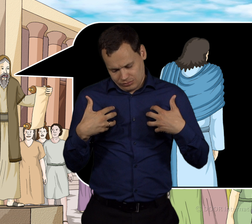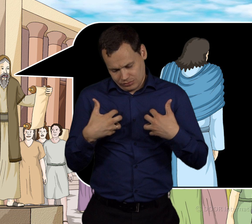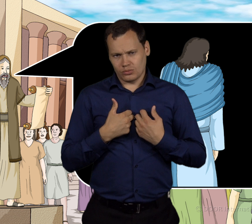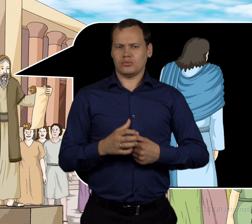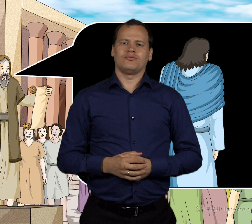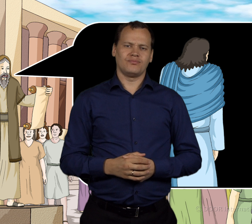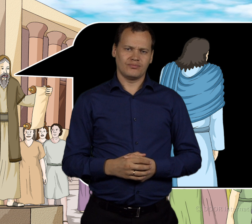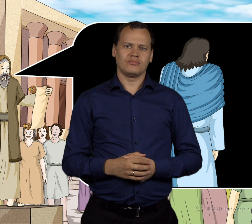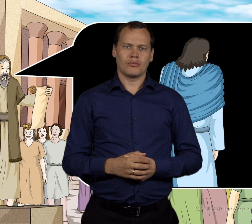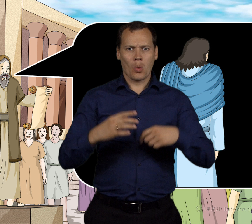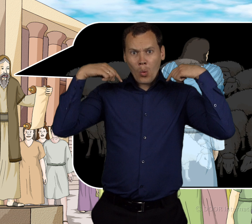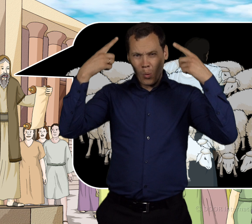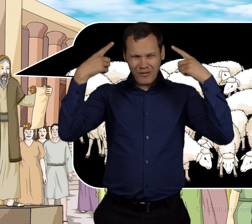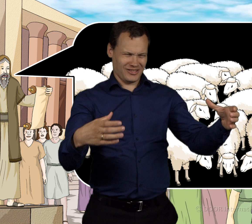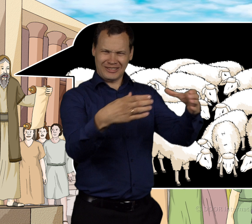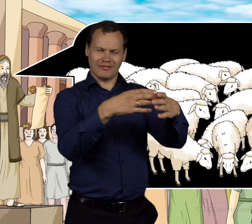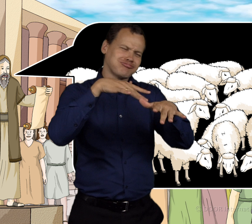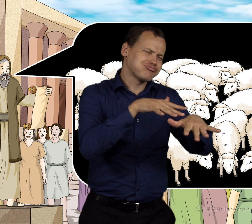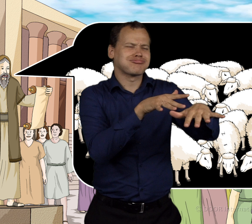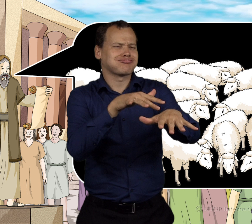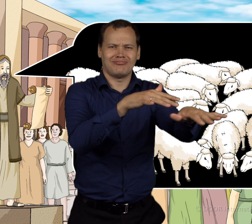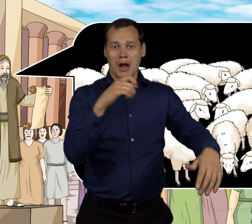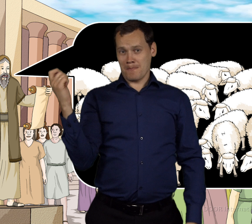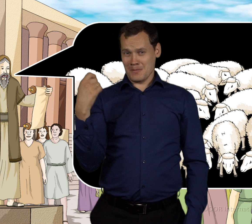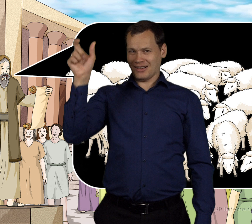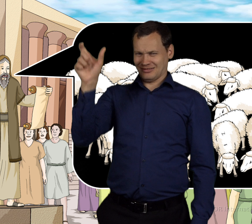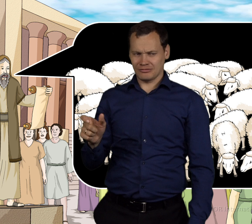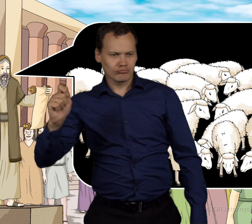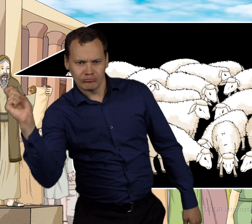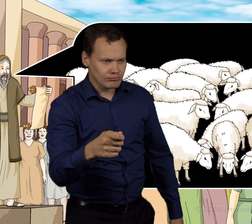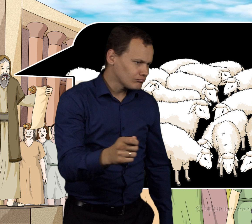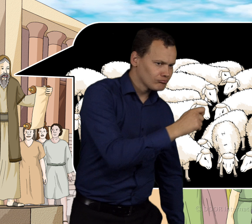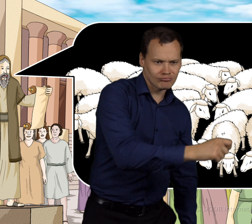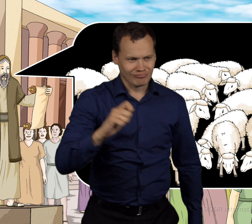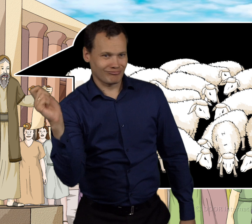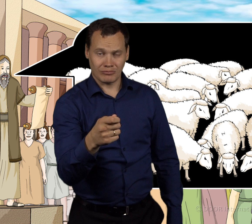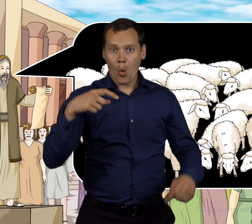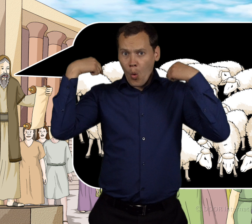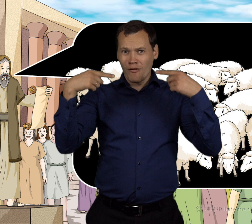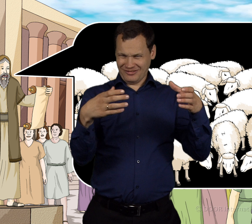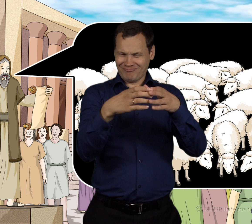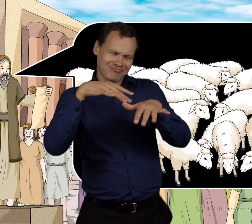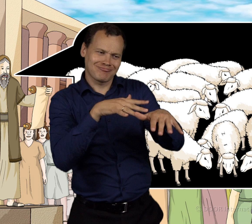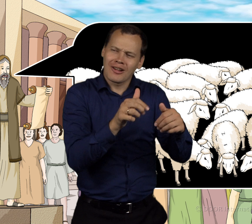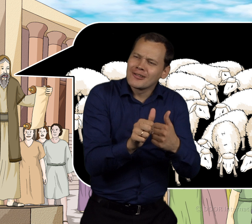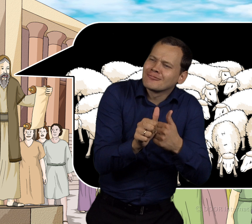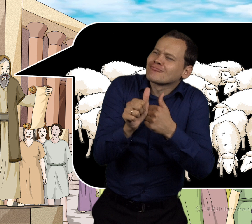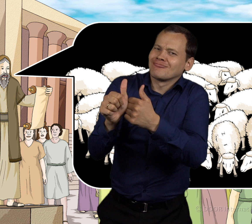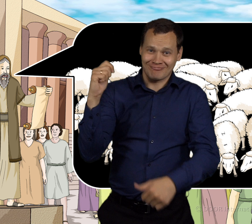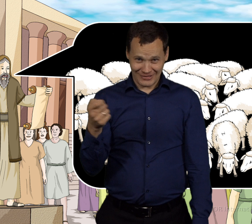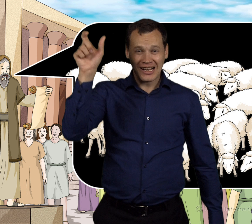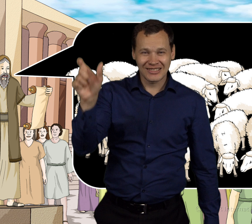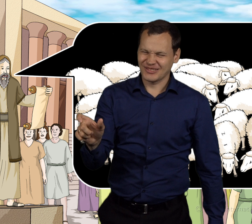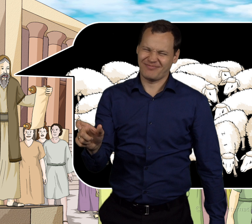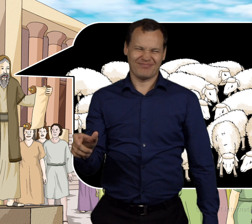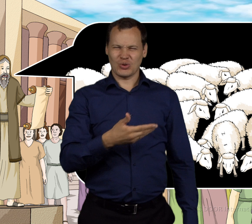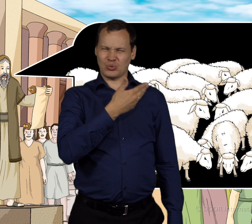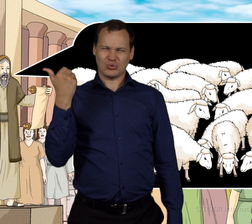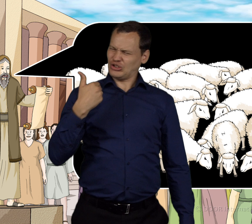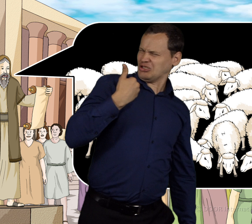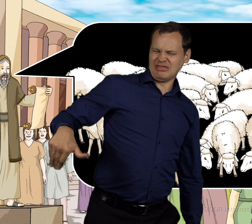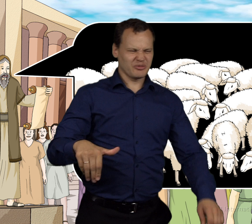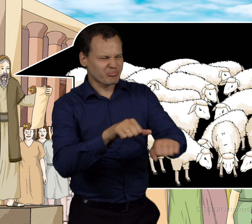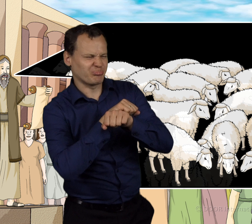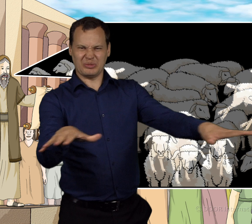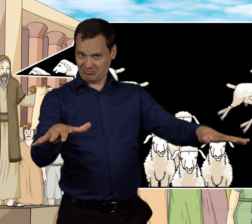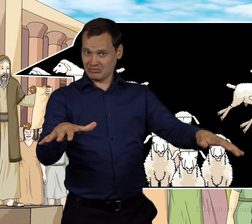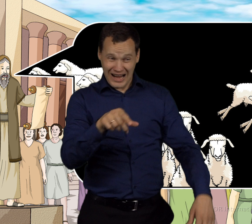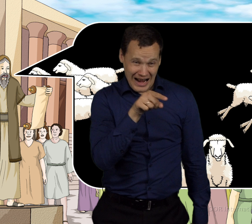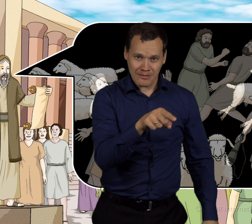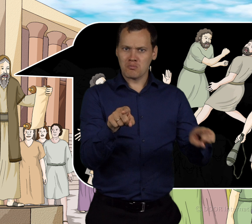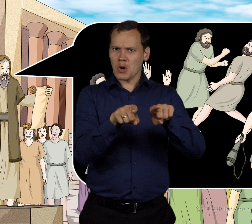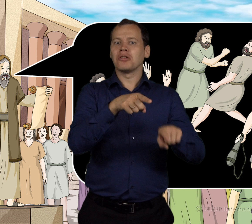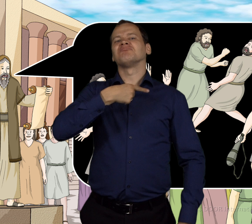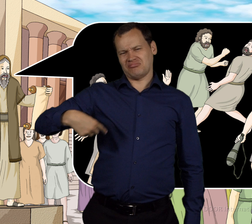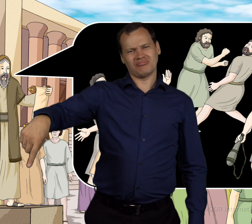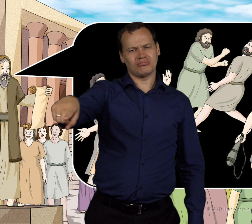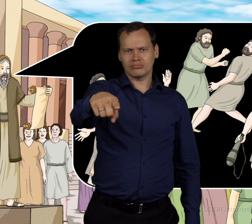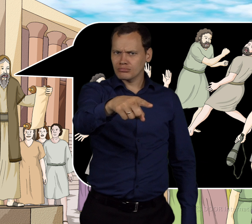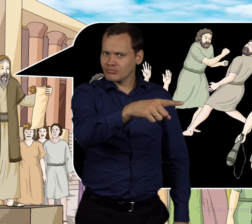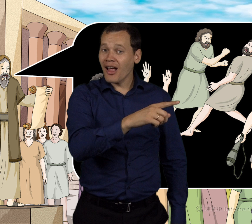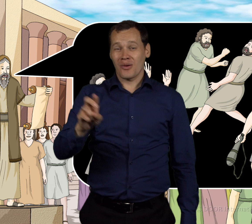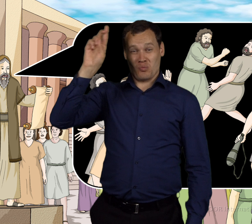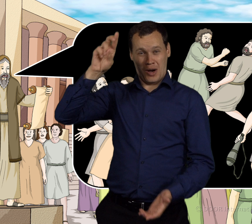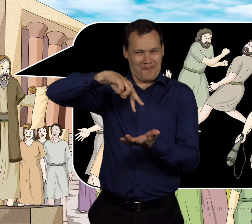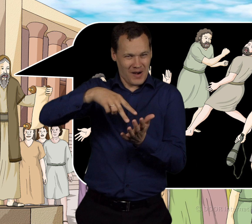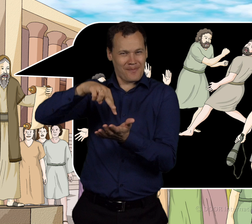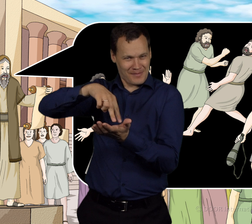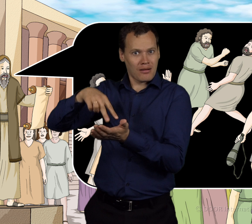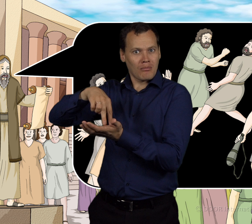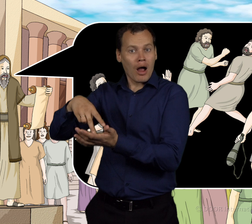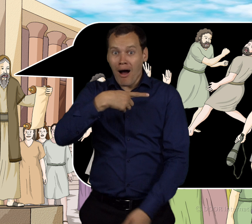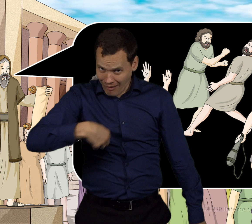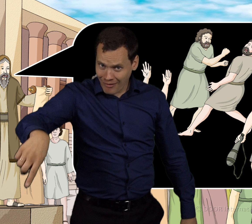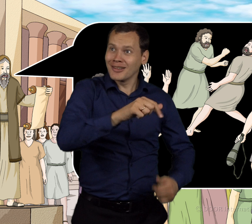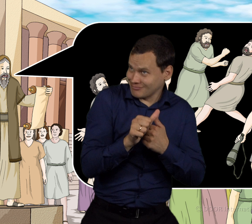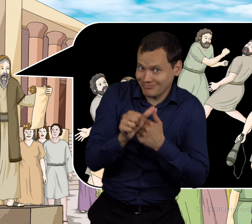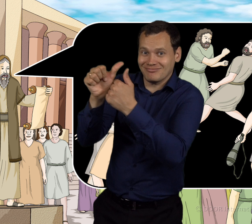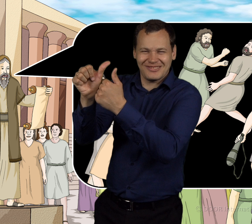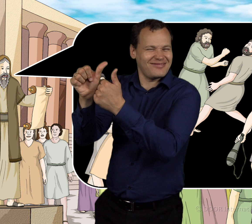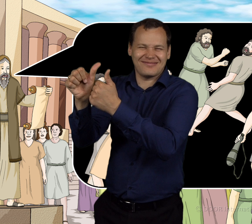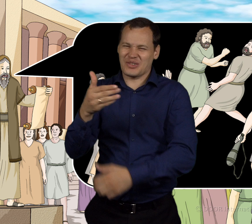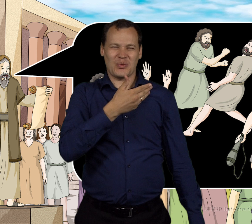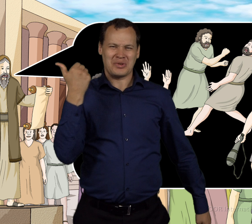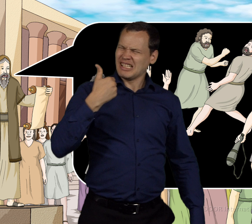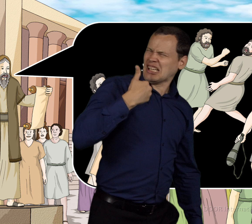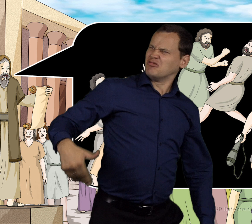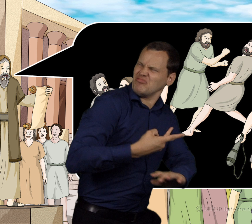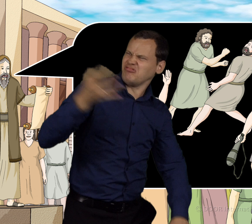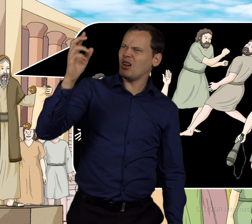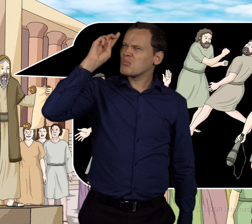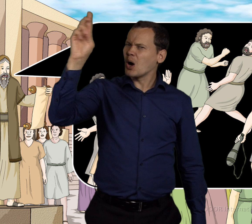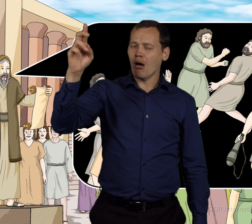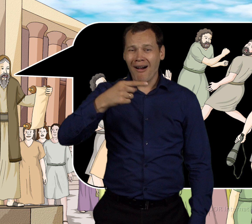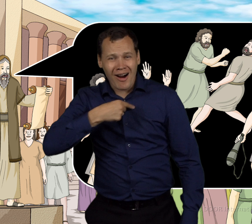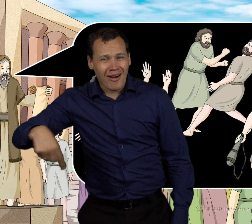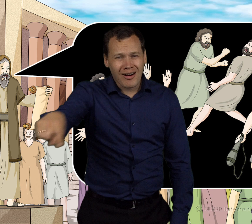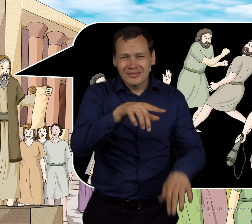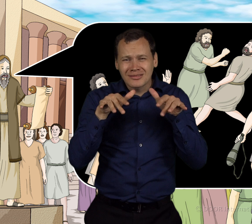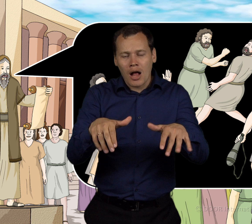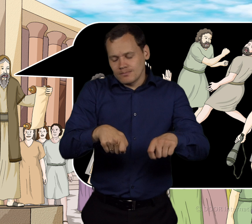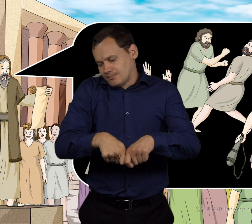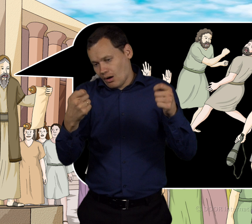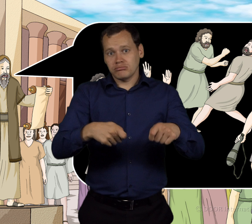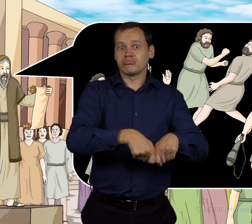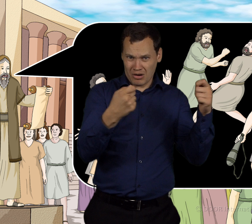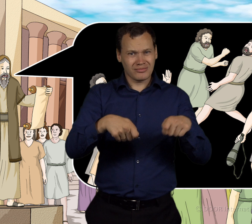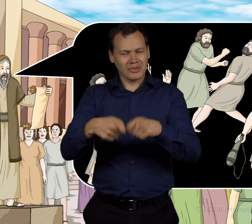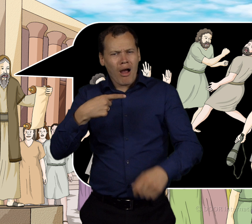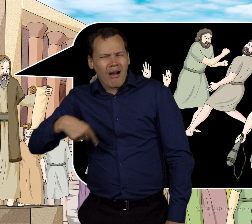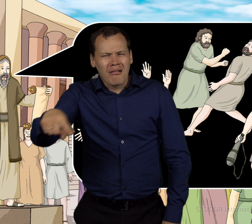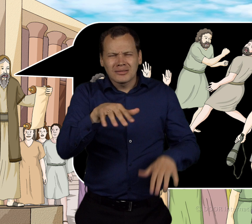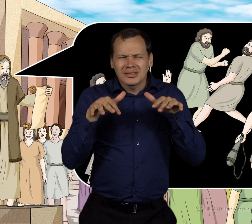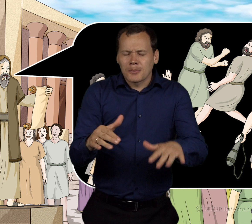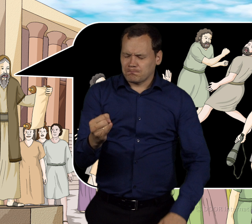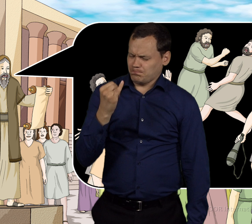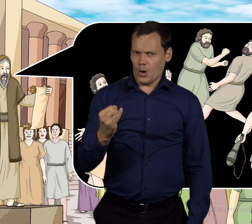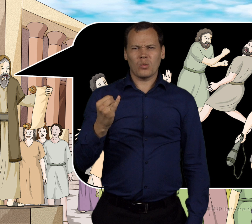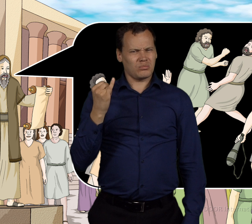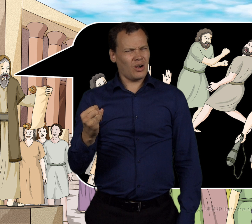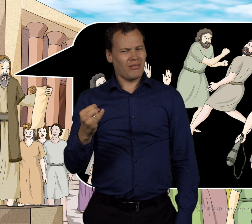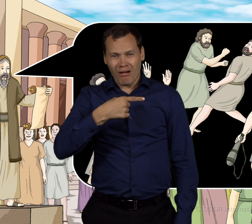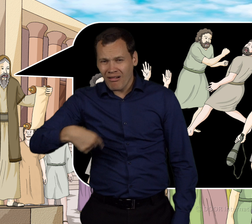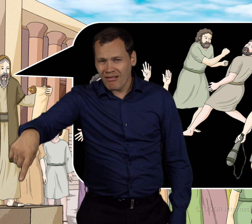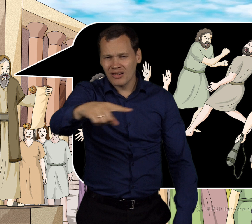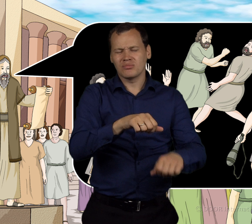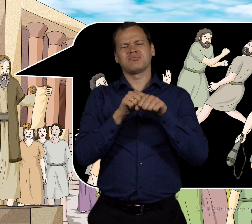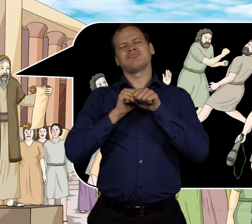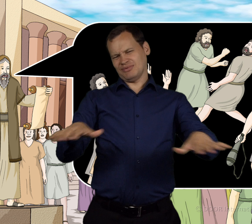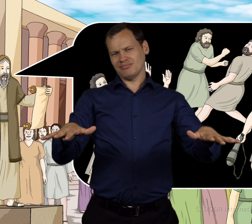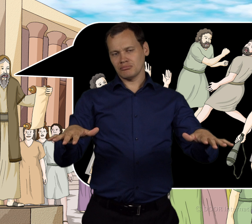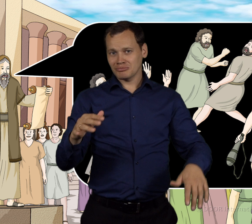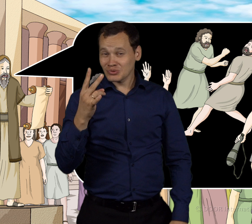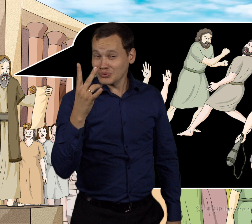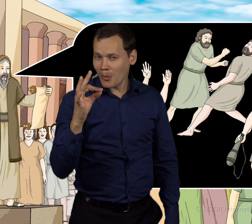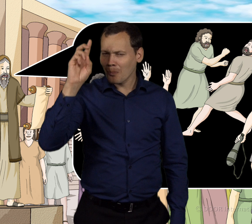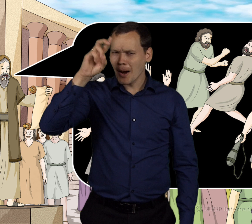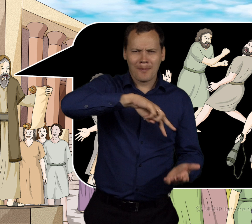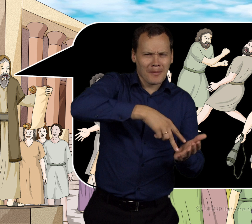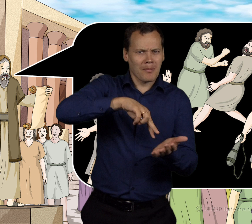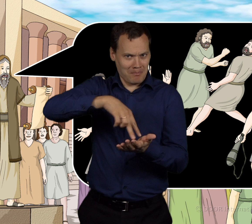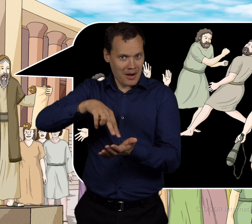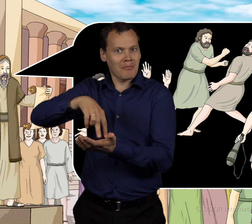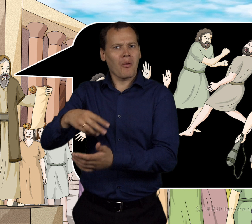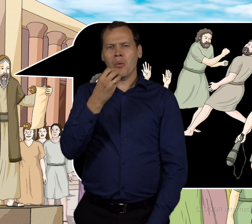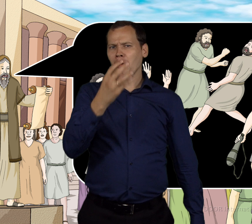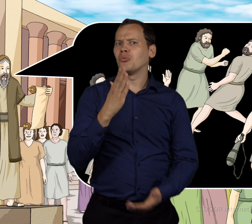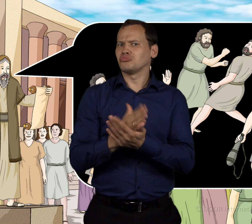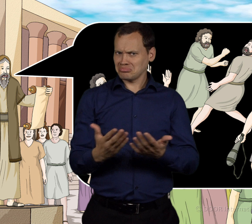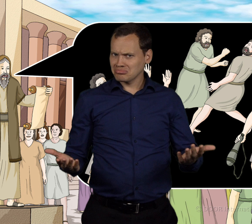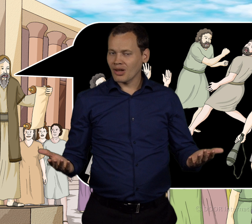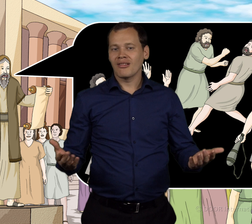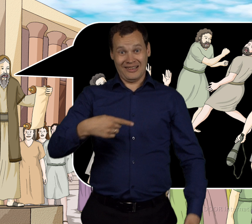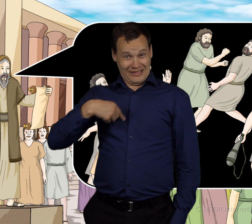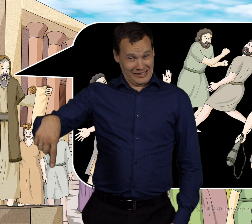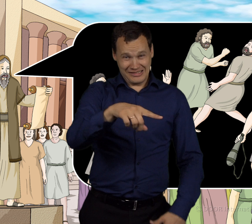We all like sheep have gone astray, each one has turned to his own way;